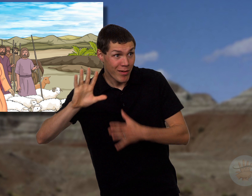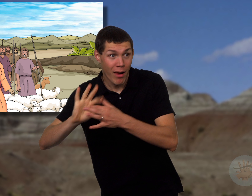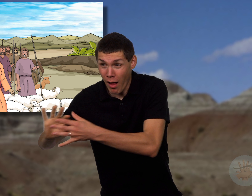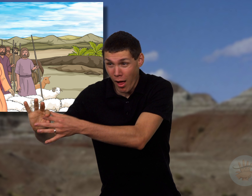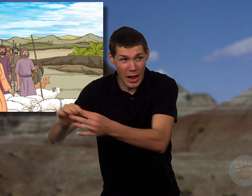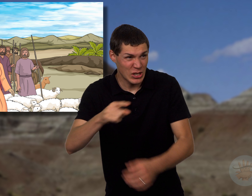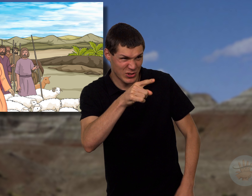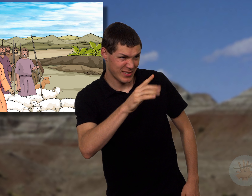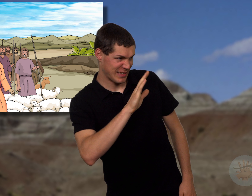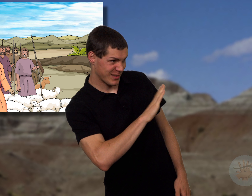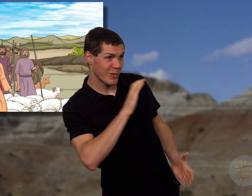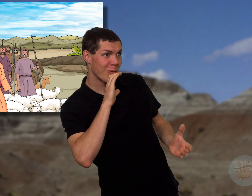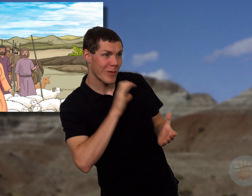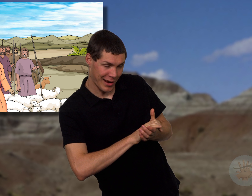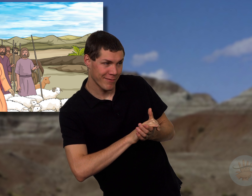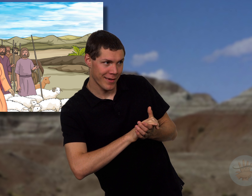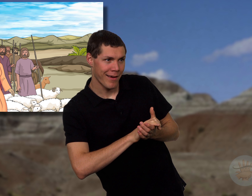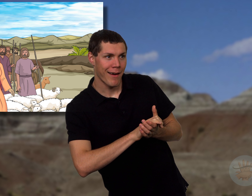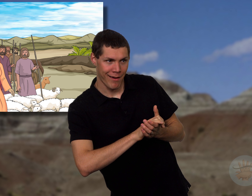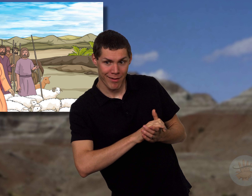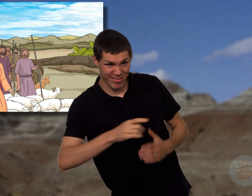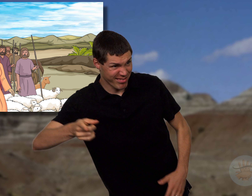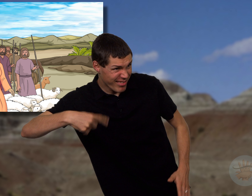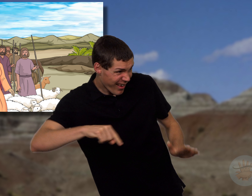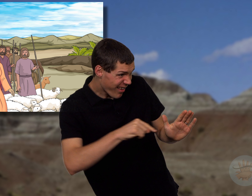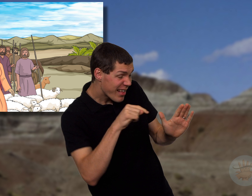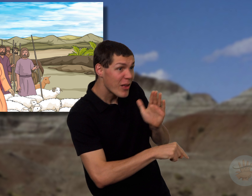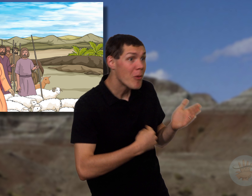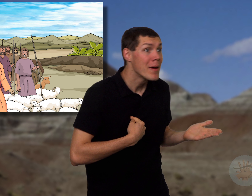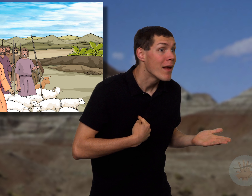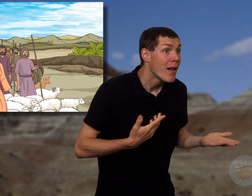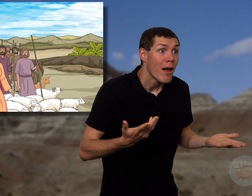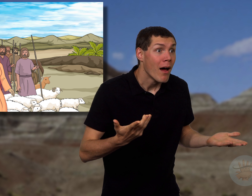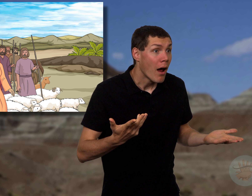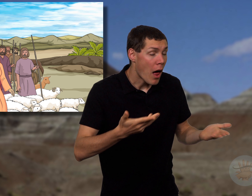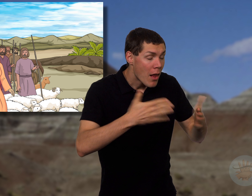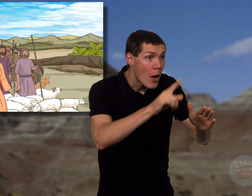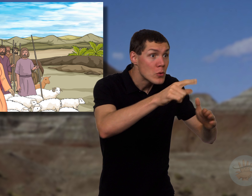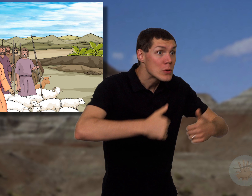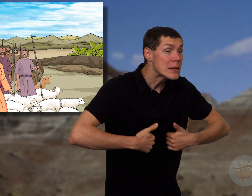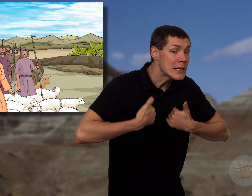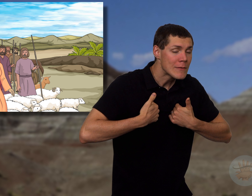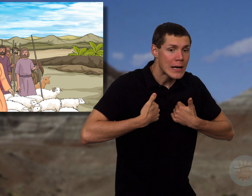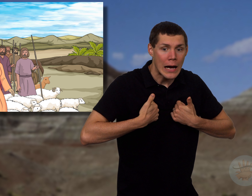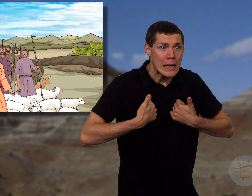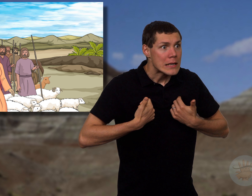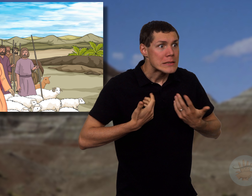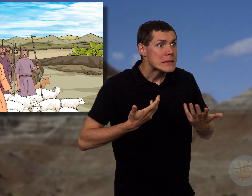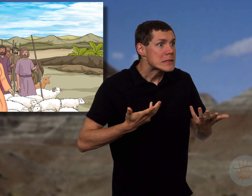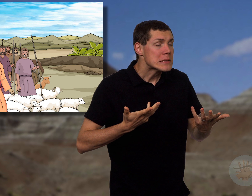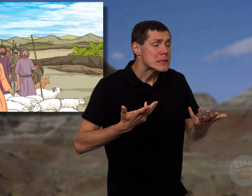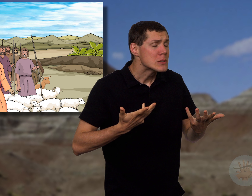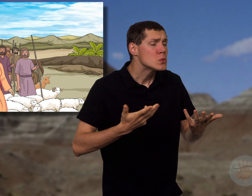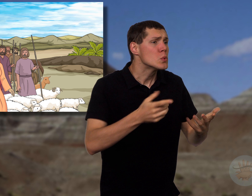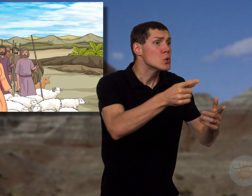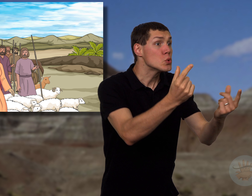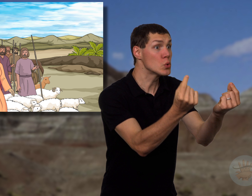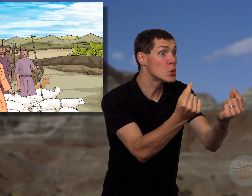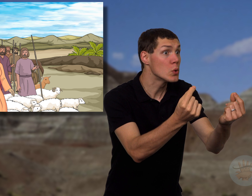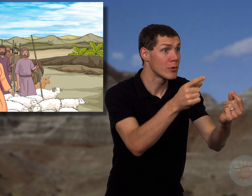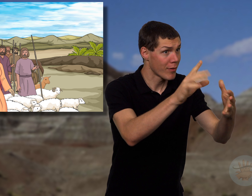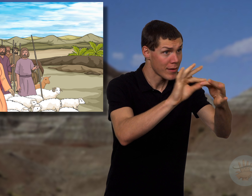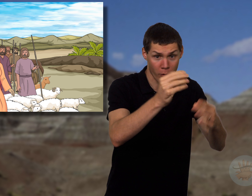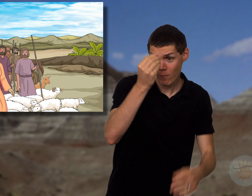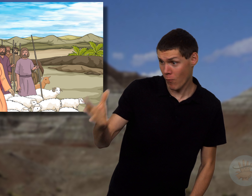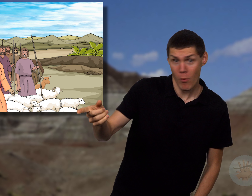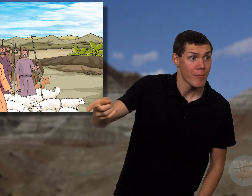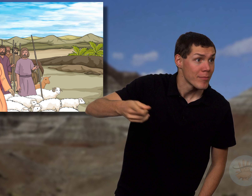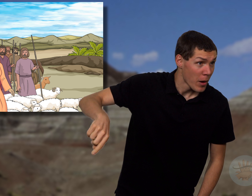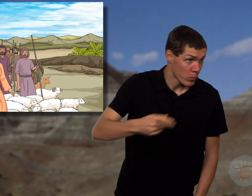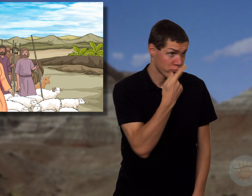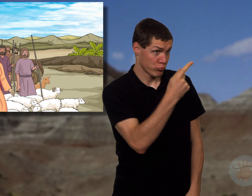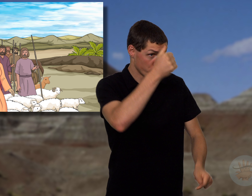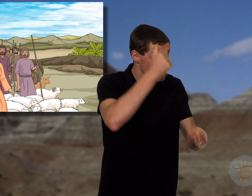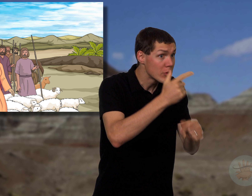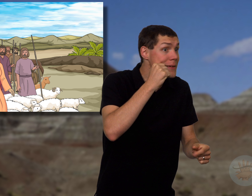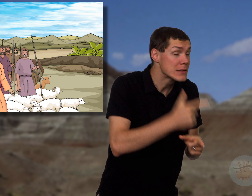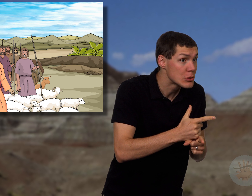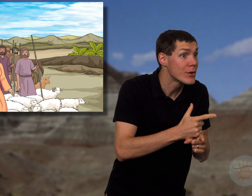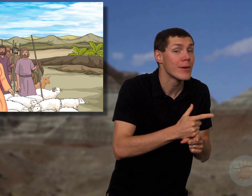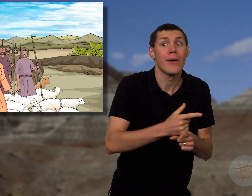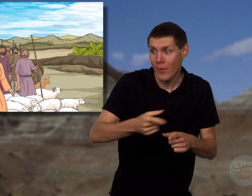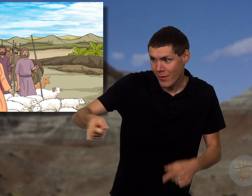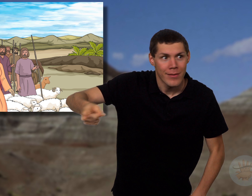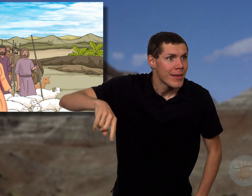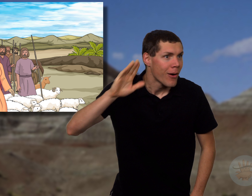Then they will kill me but will let you live.